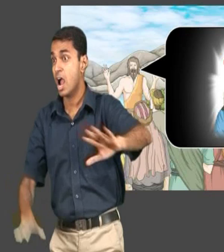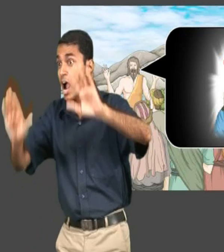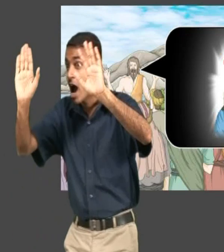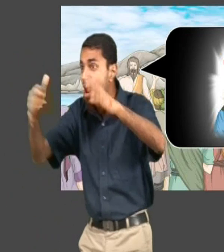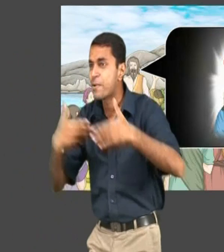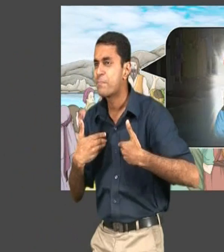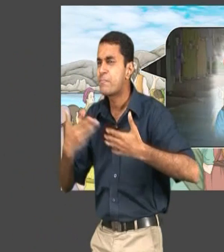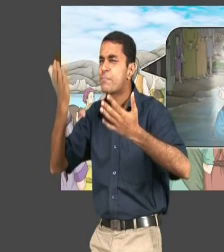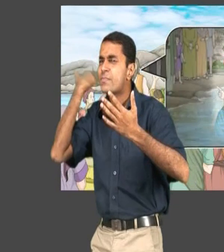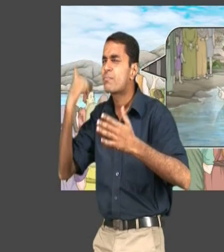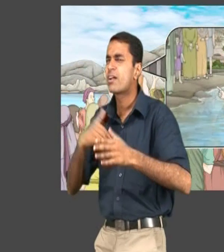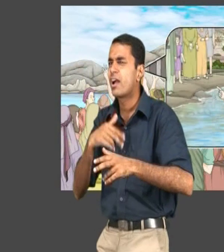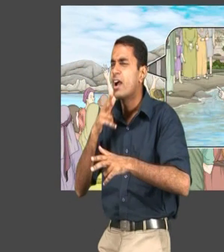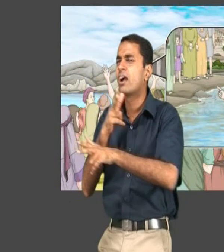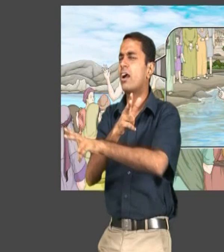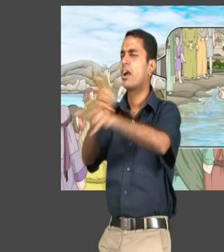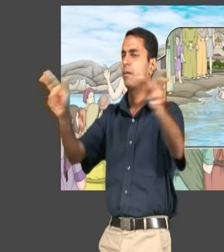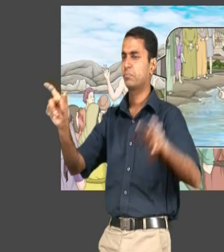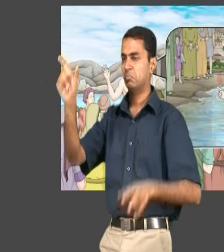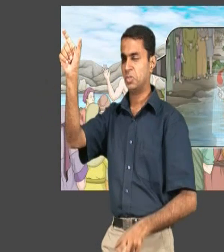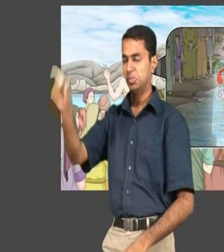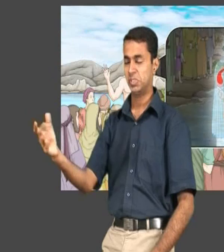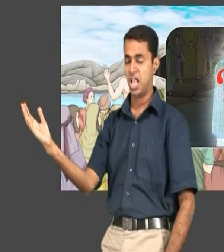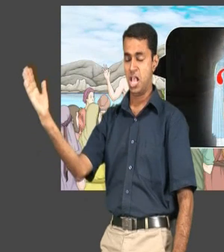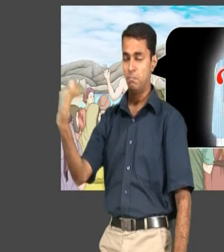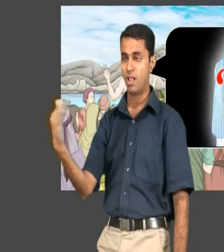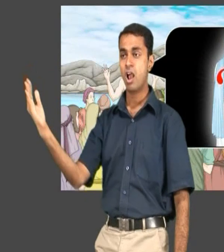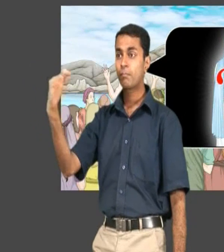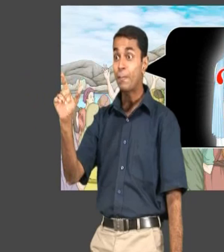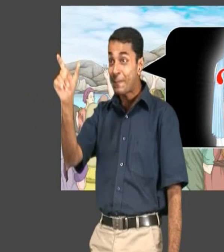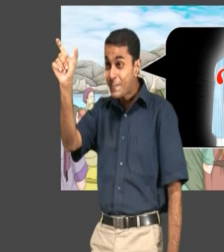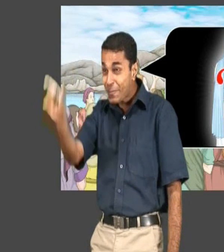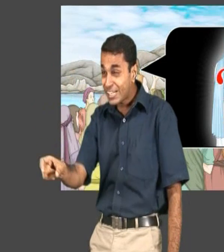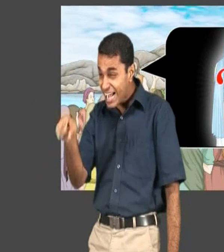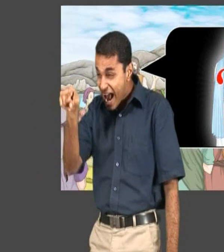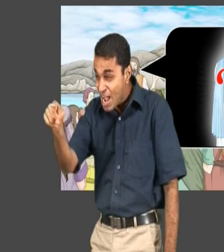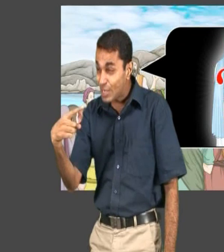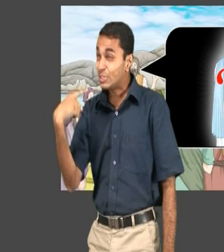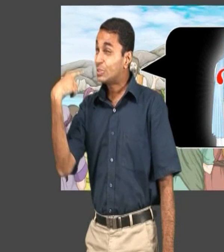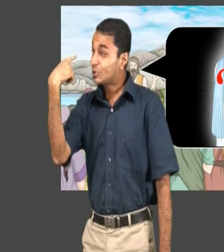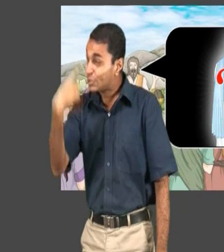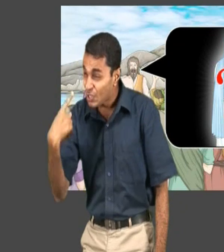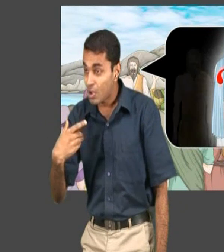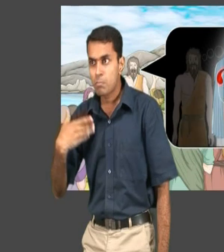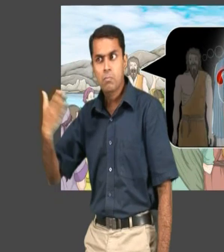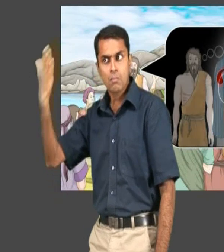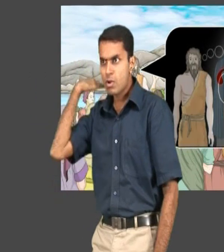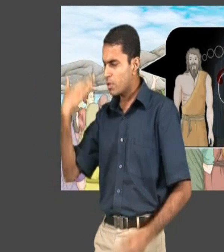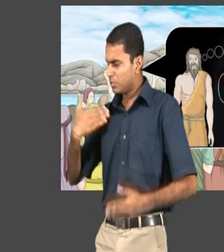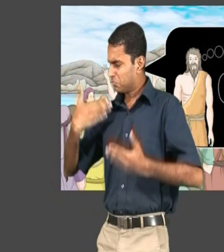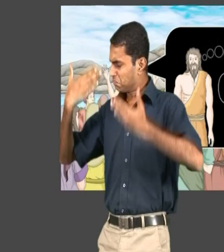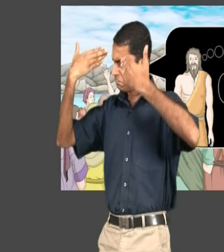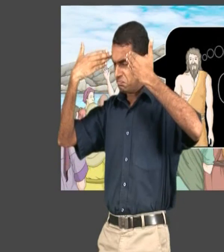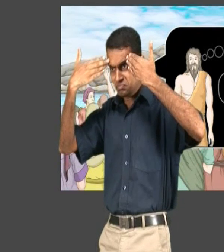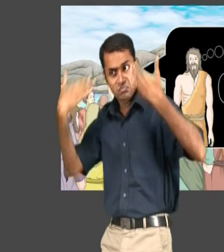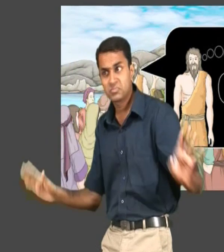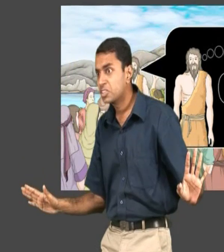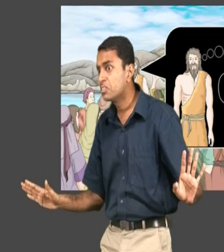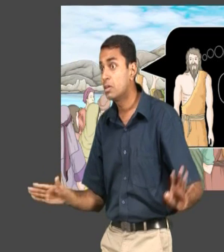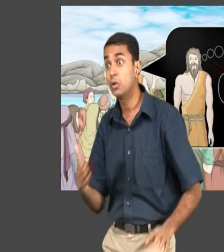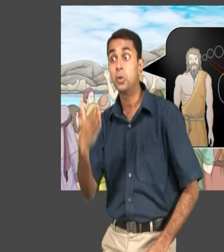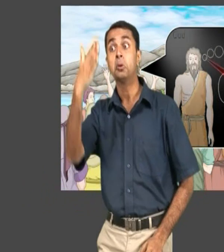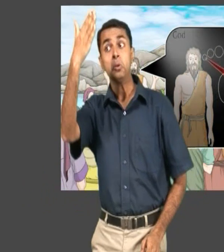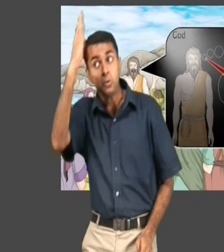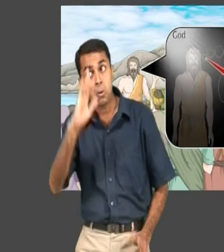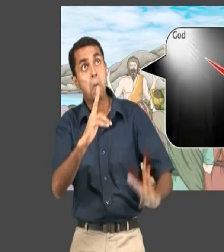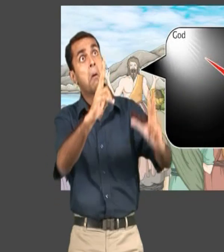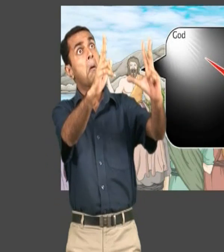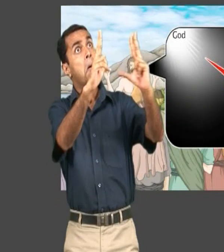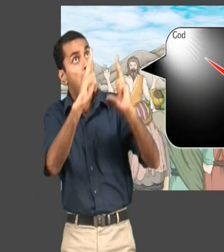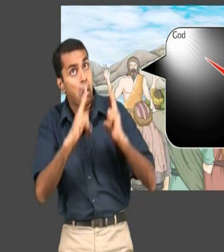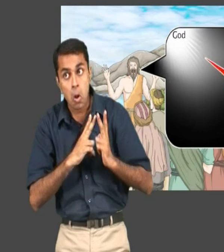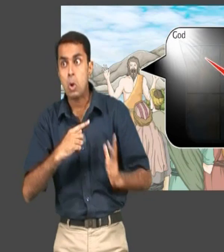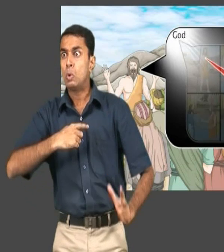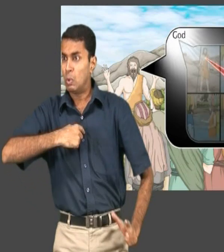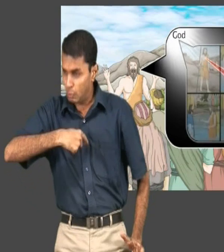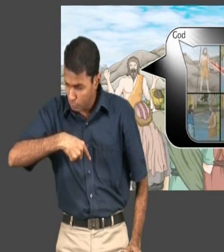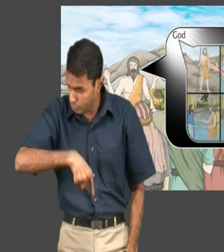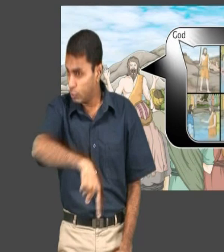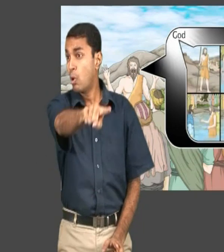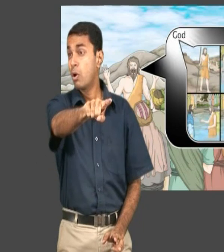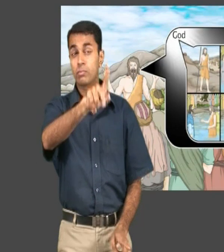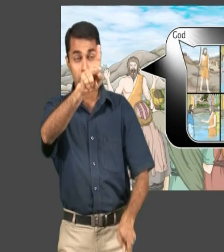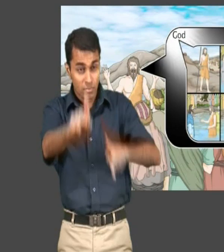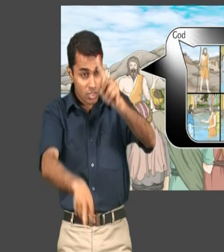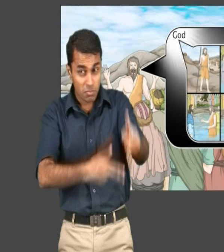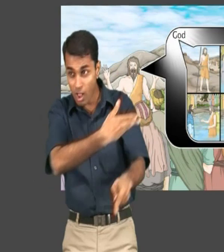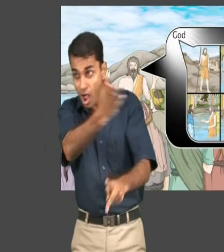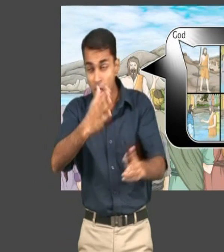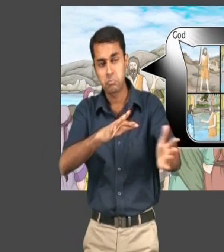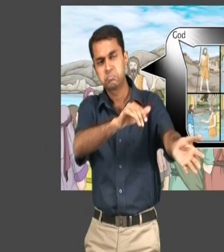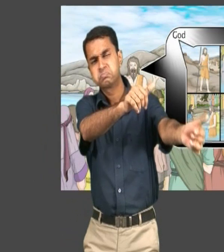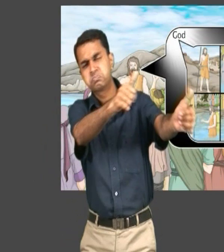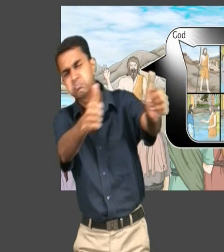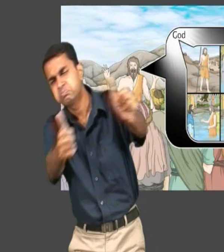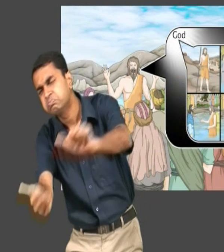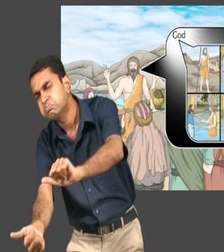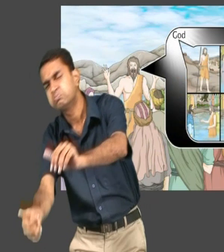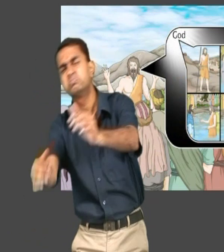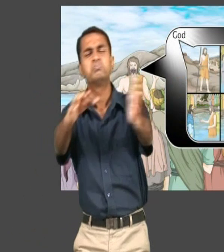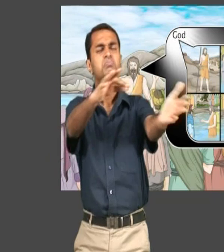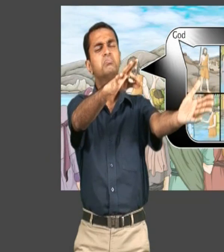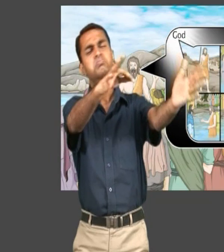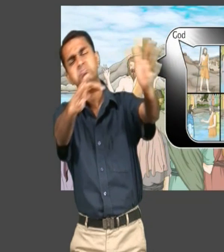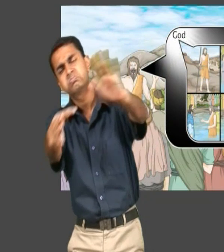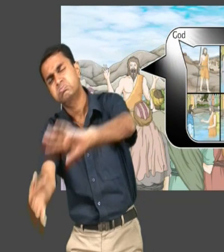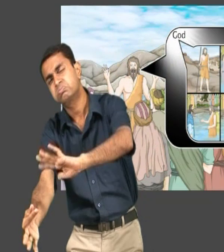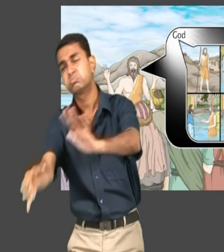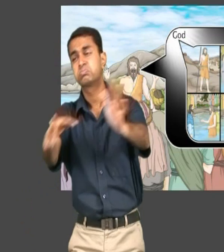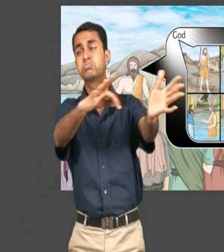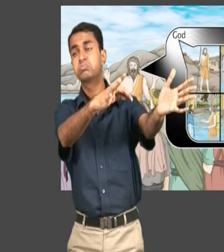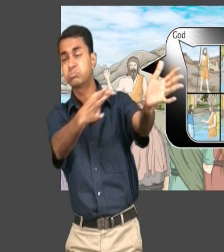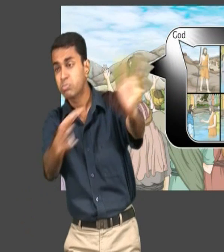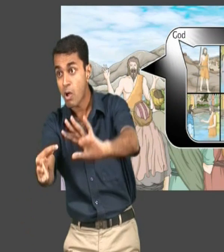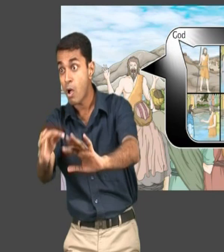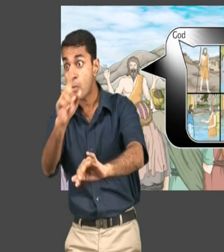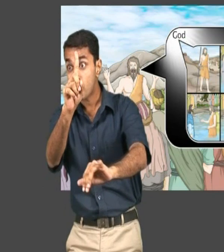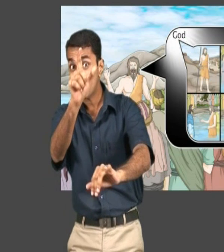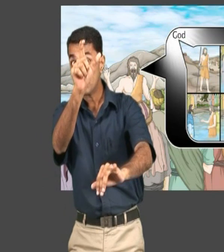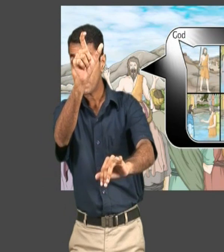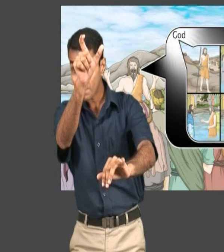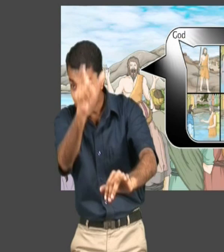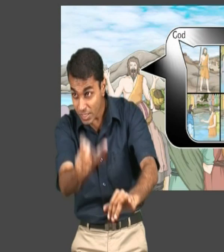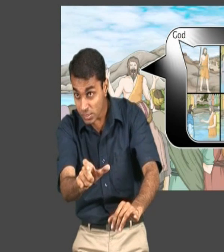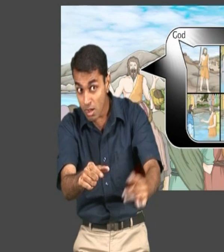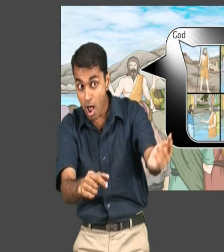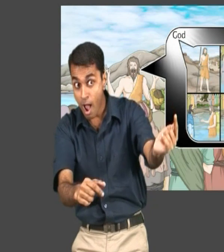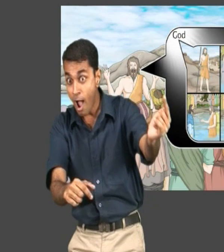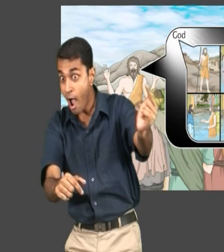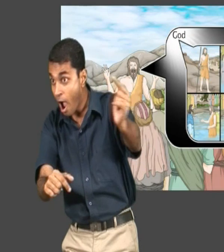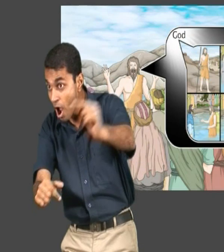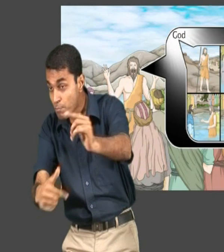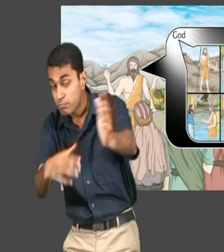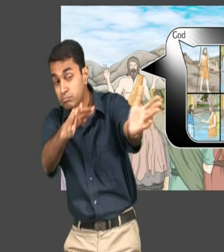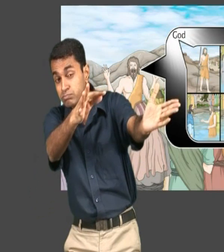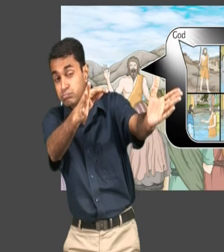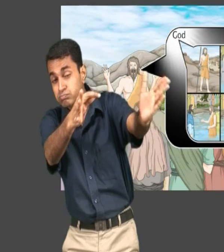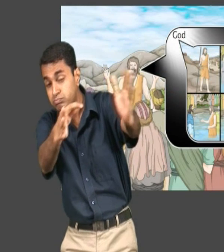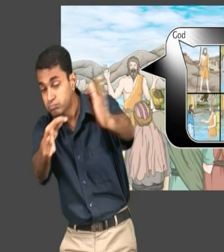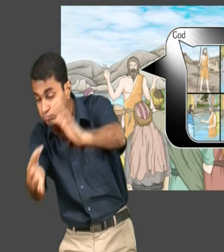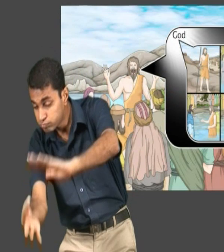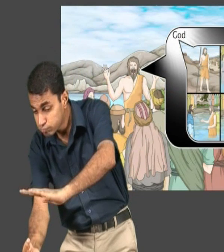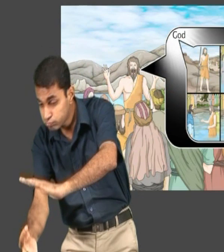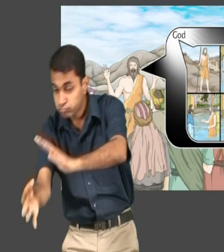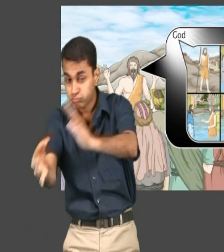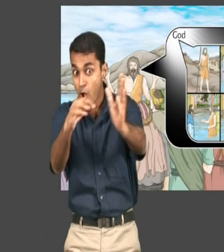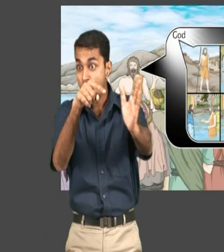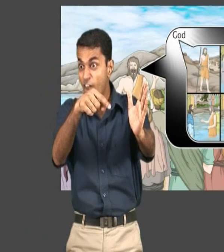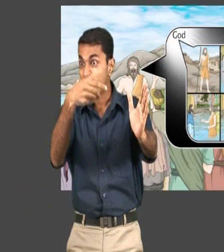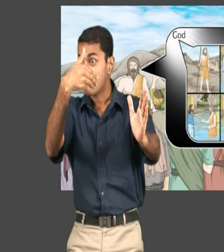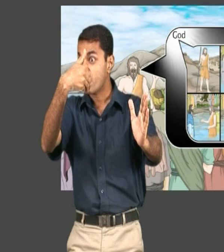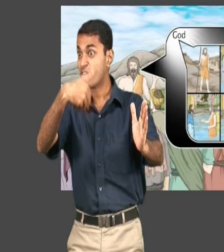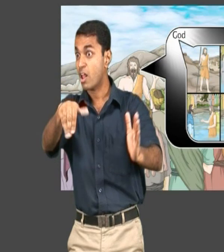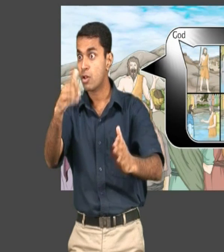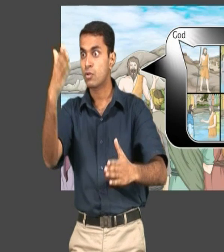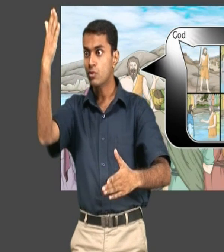I myself did not know Him, but the reason I came baptizing with water was that He might be revealed to Israel.”